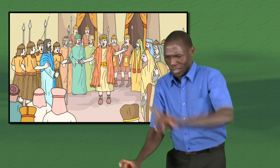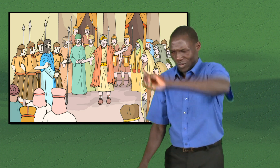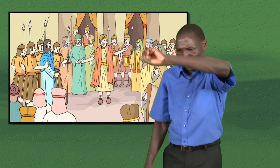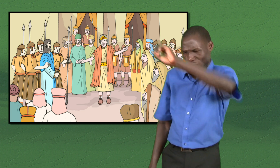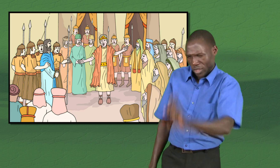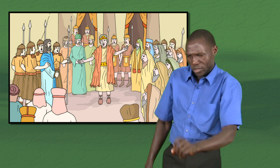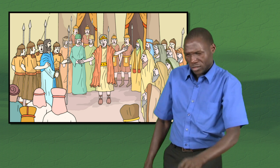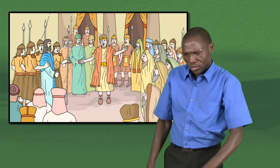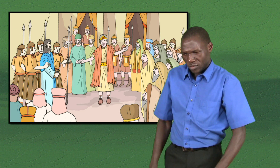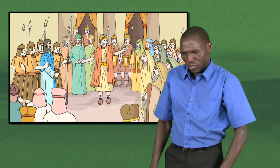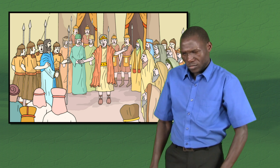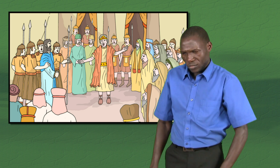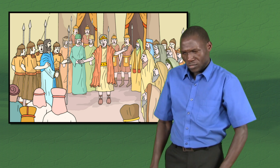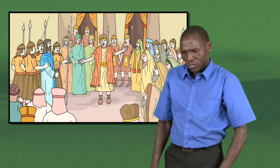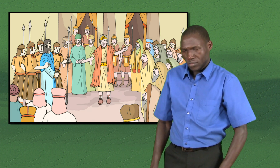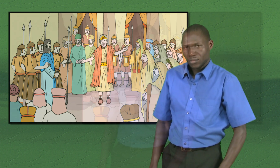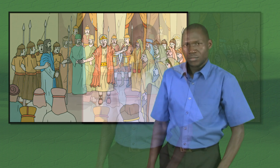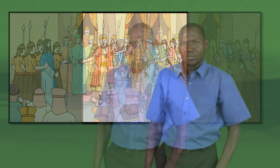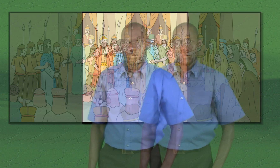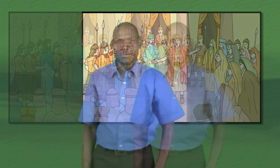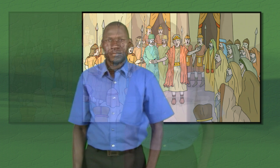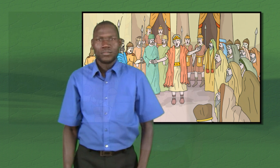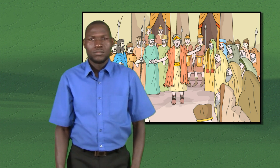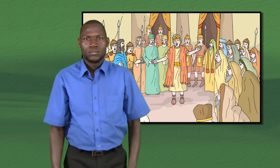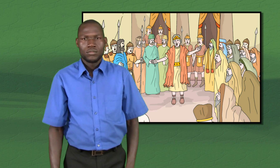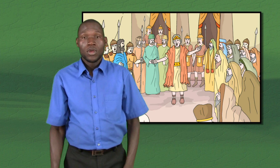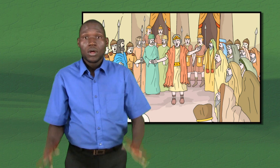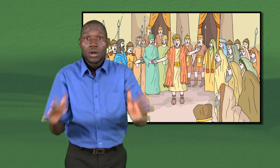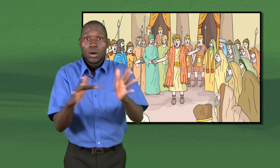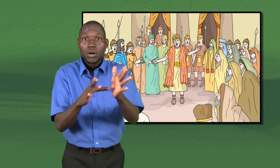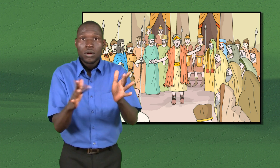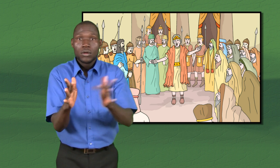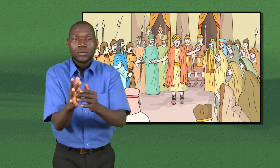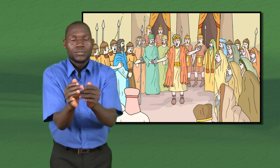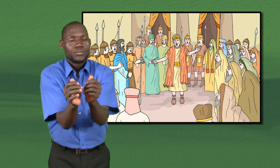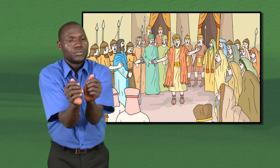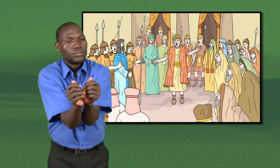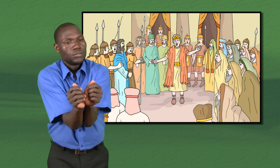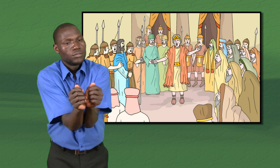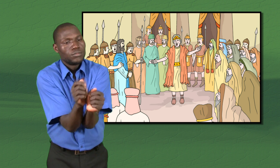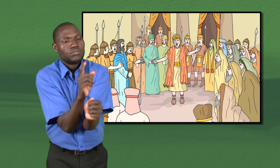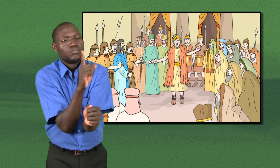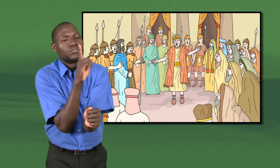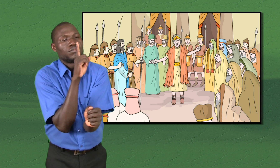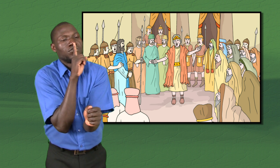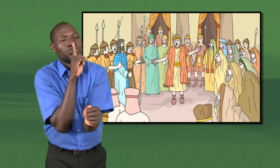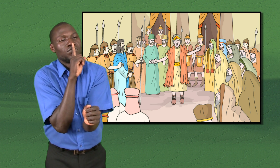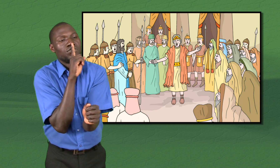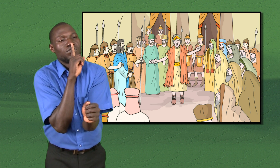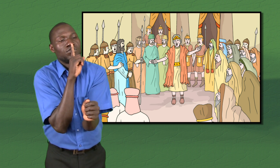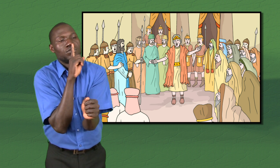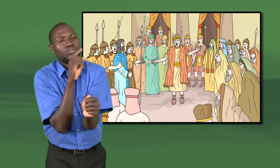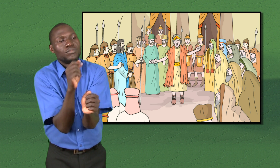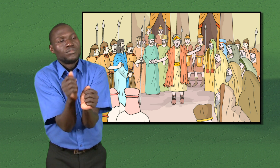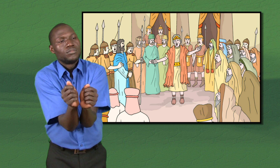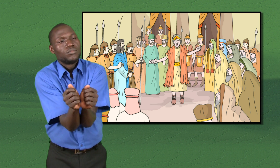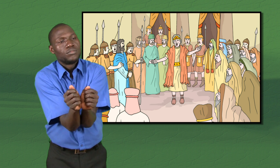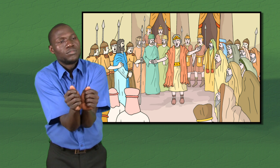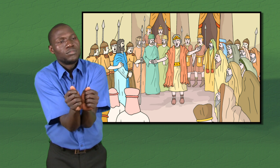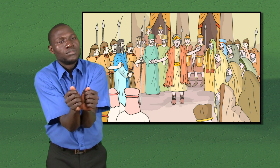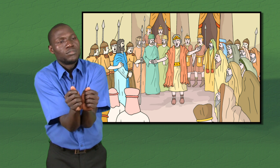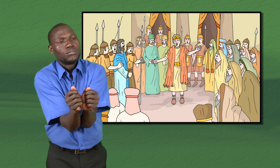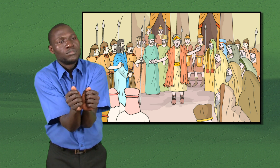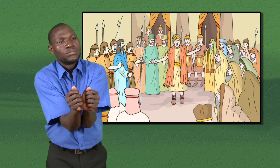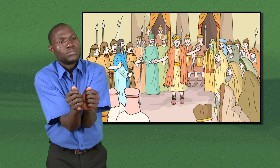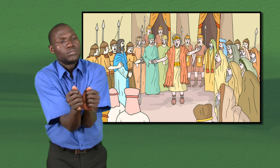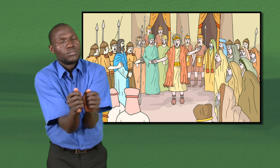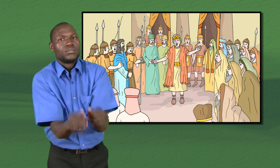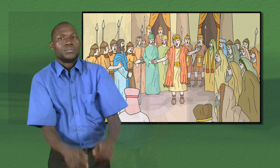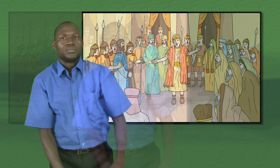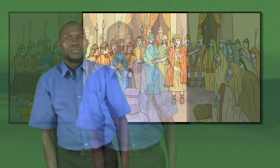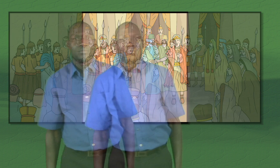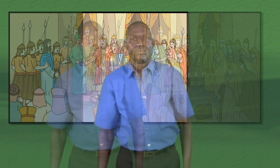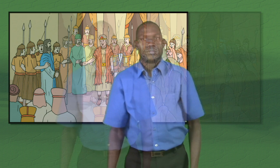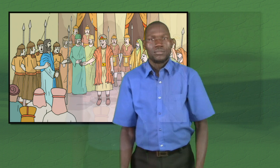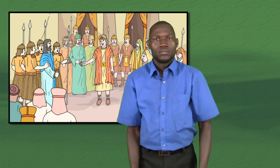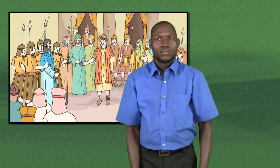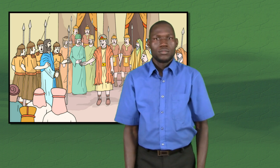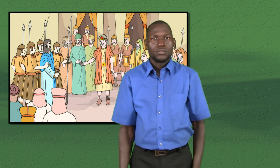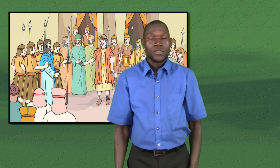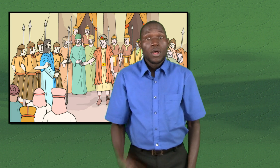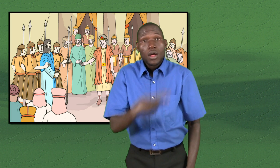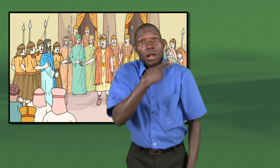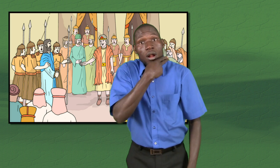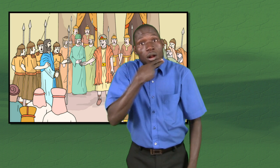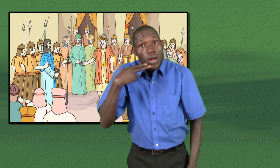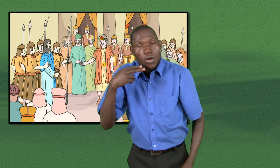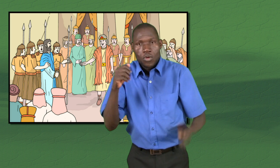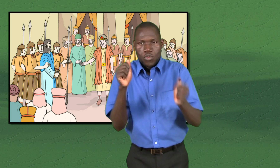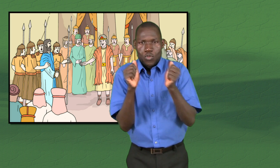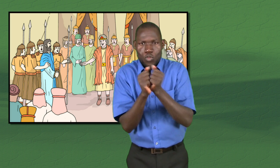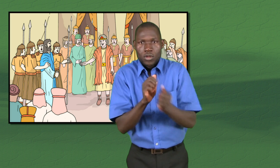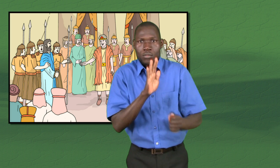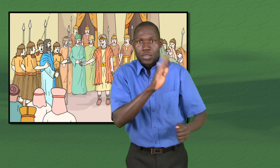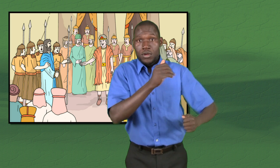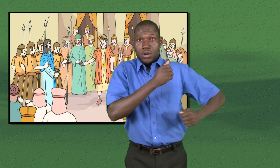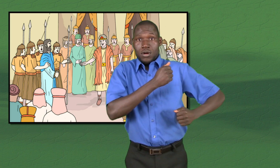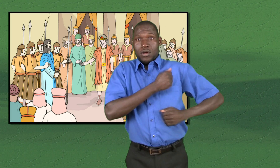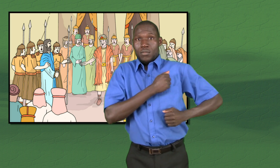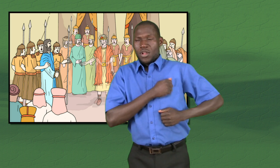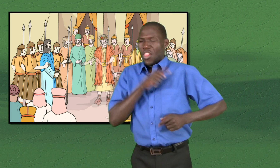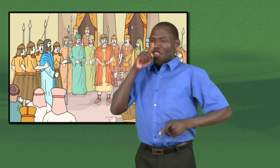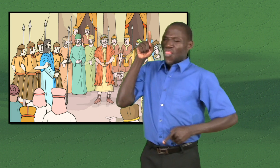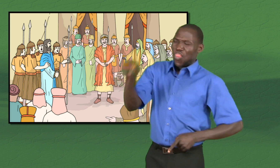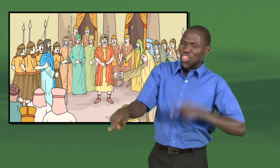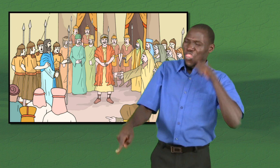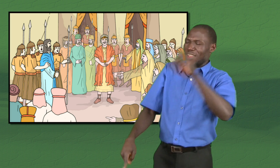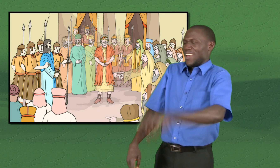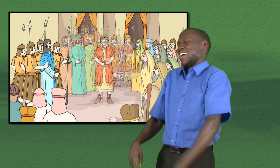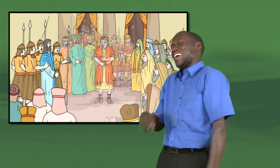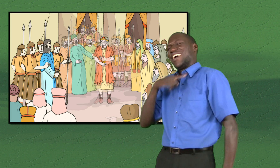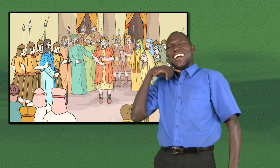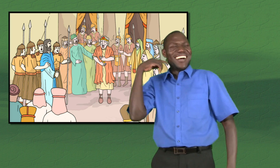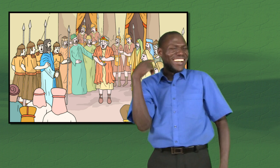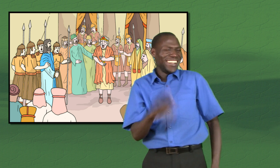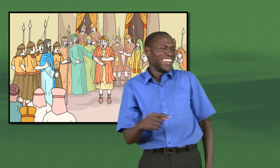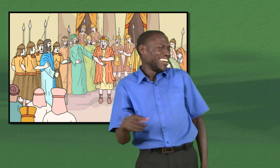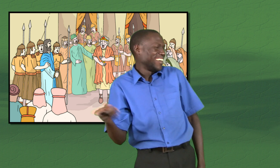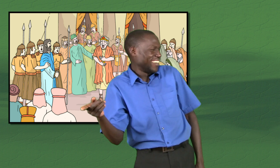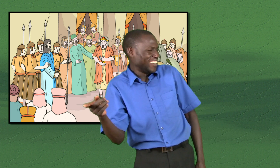Meanwhile, the chief priests and scribes stood there, vehemently accusing Him.